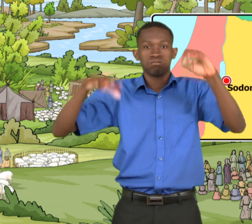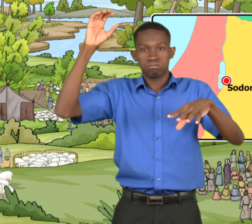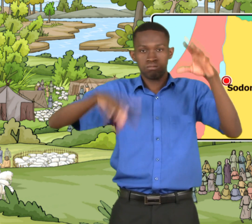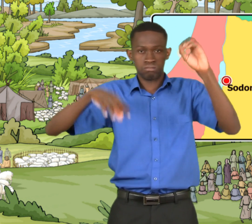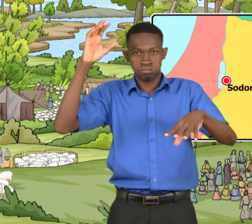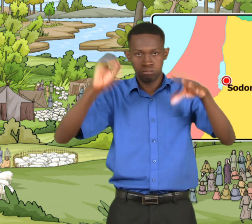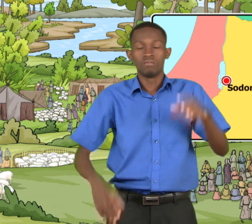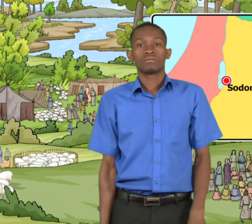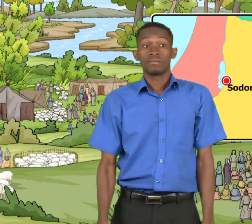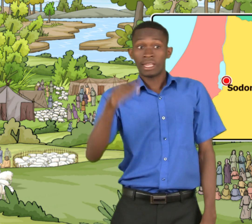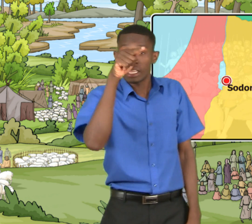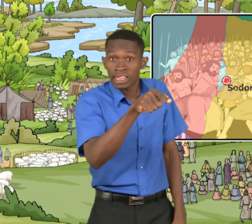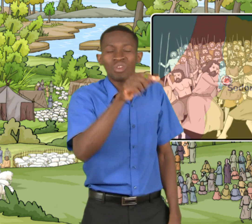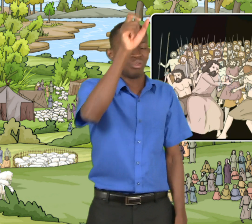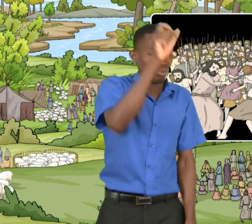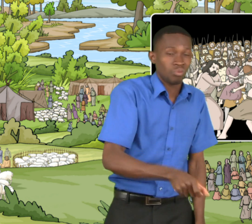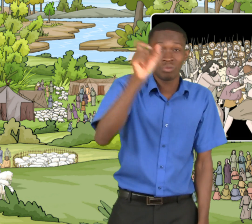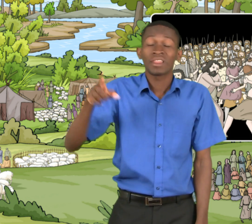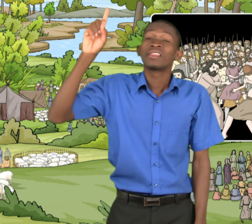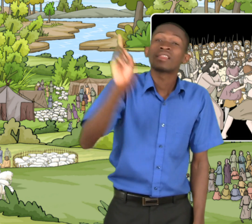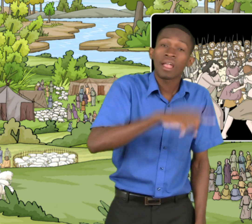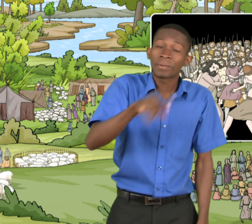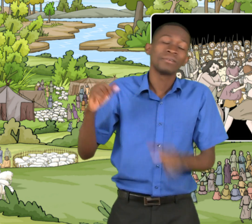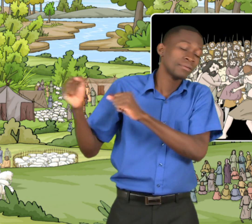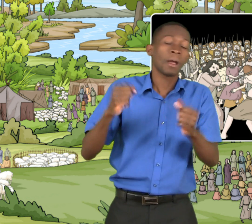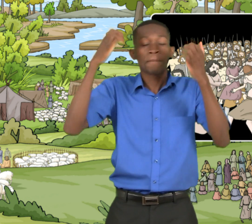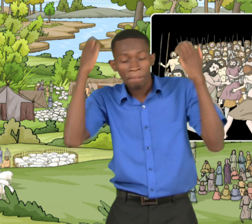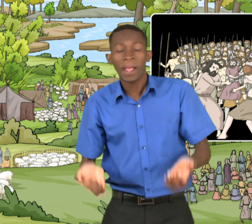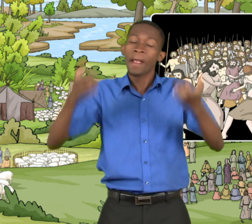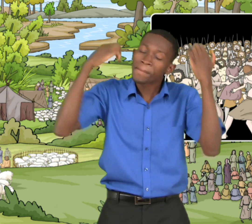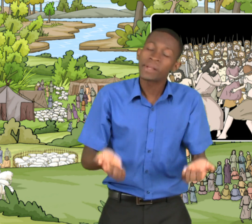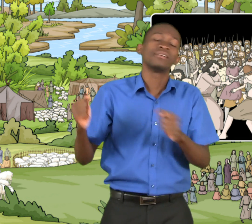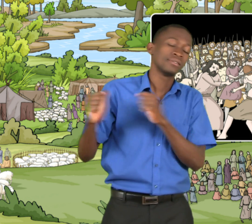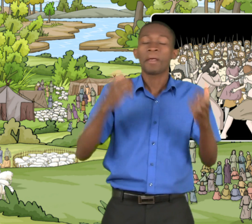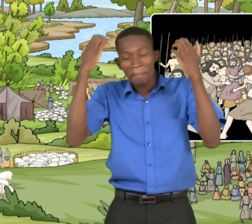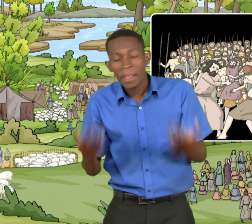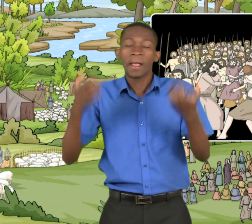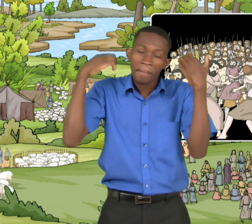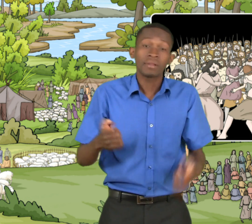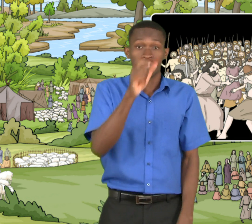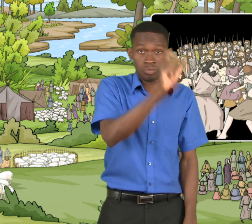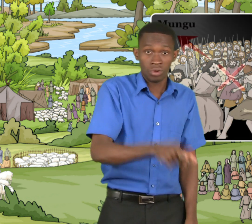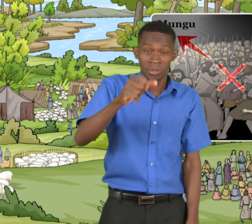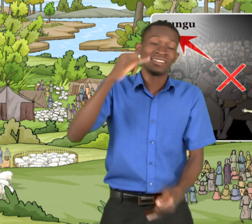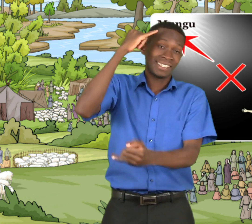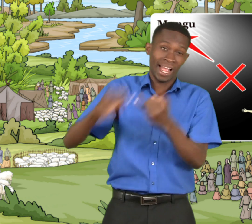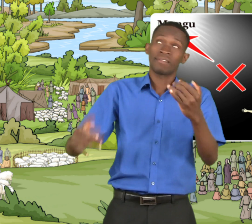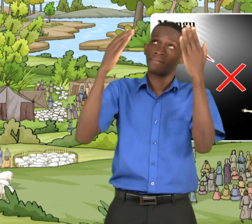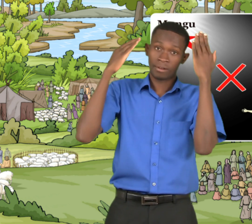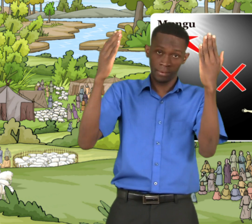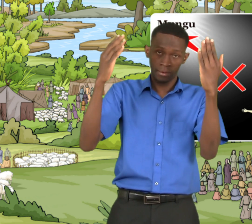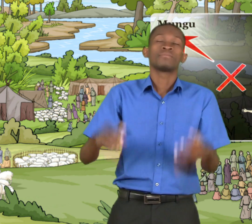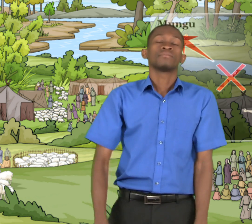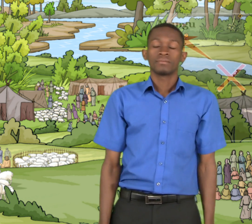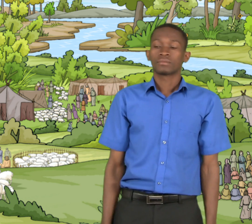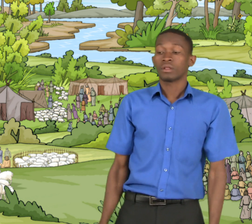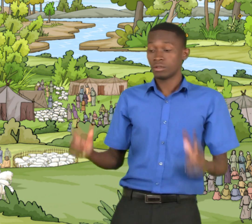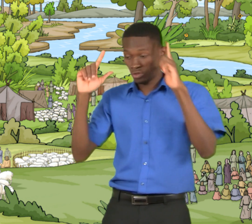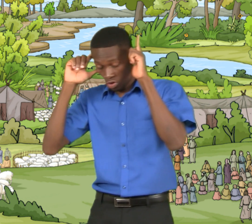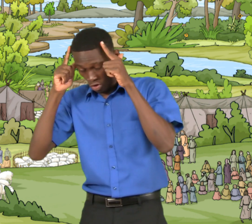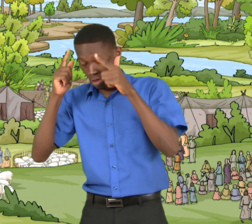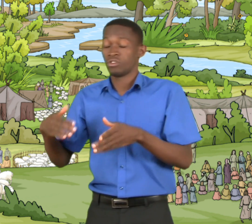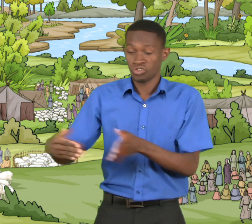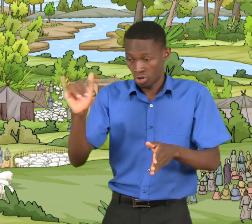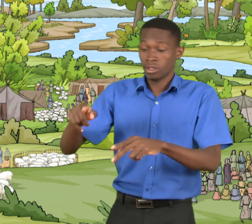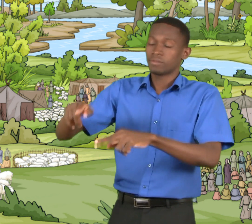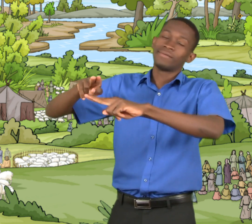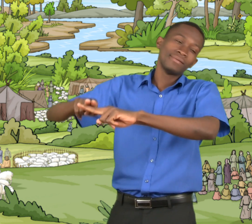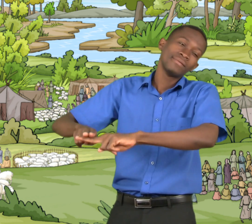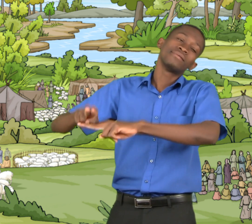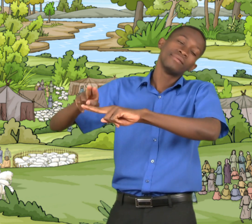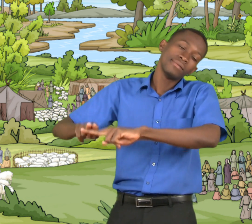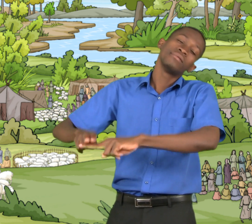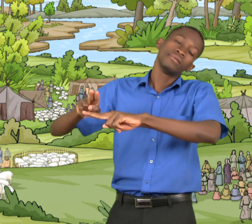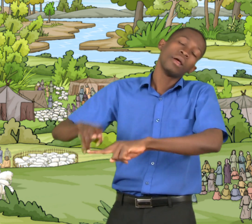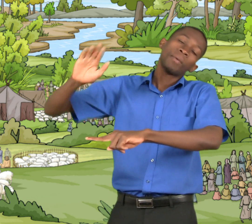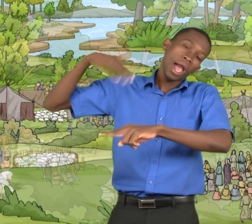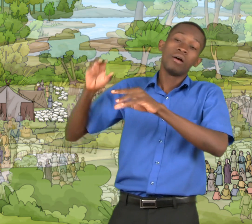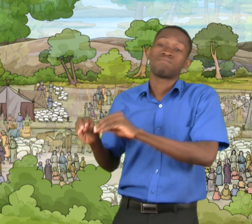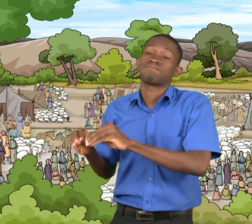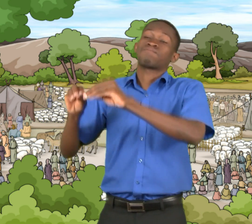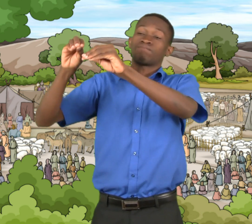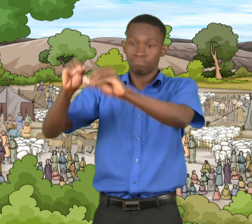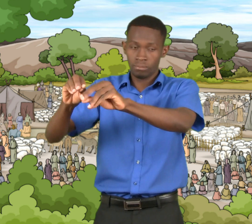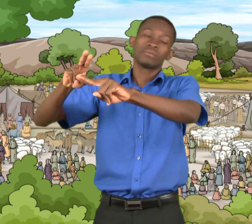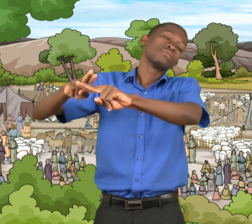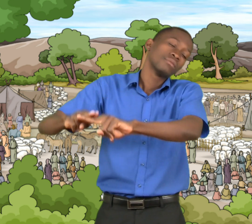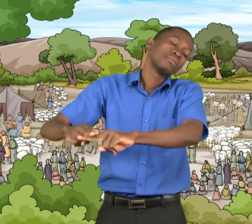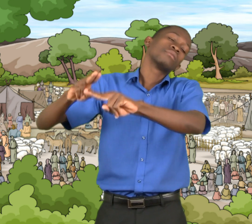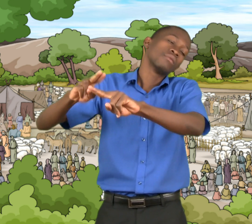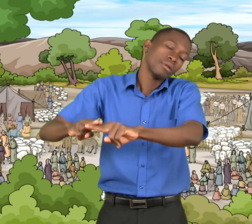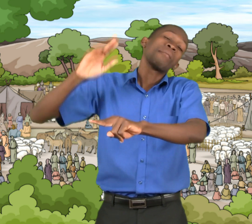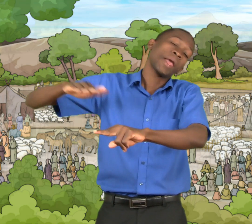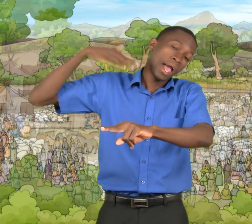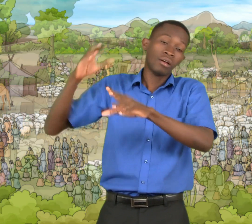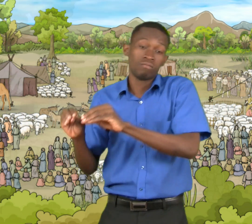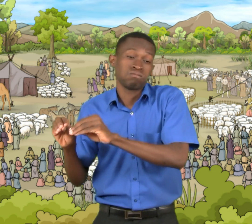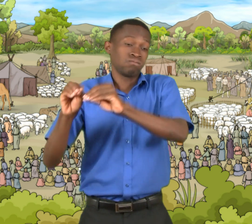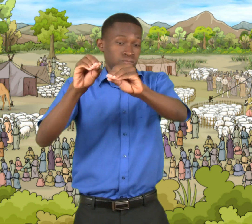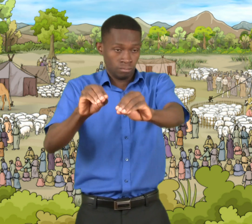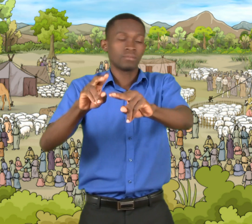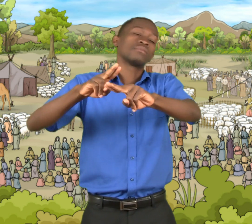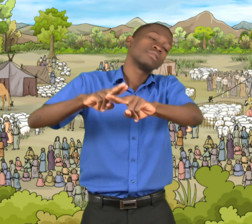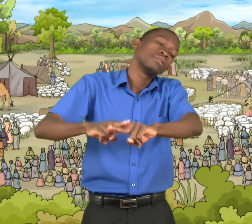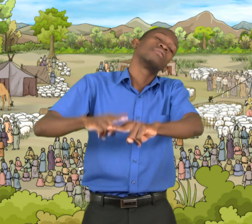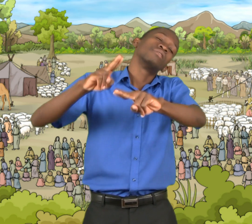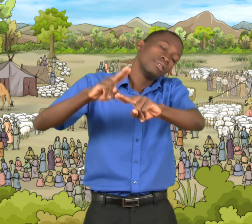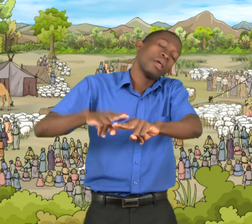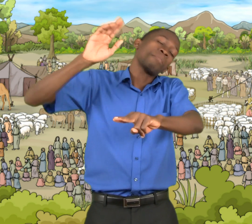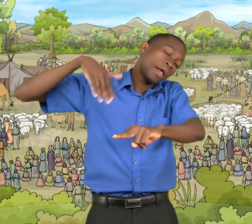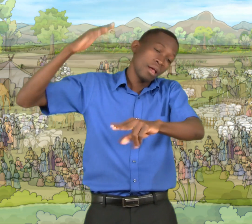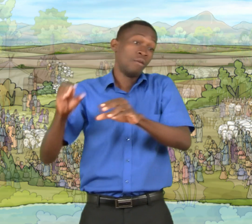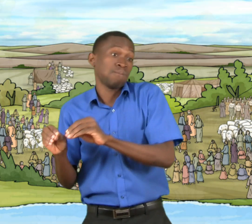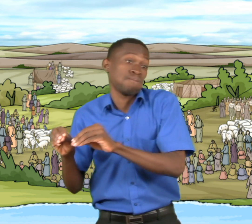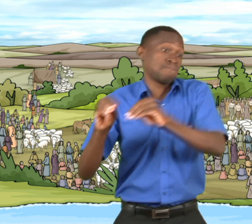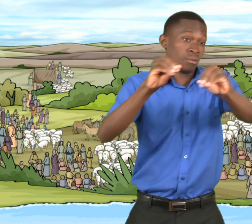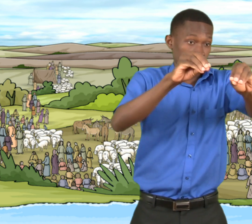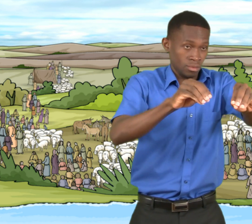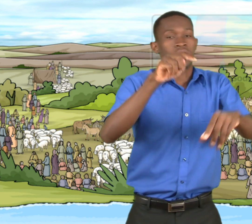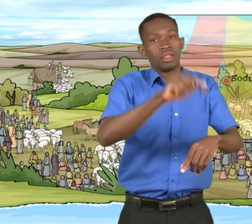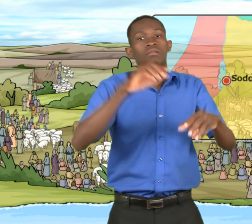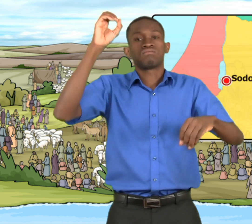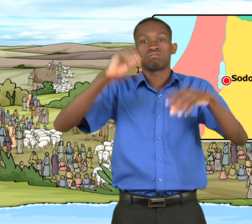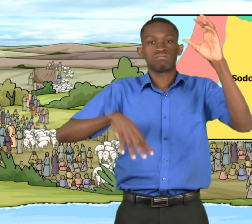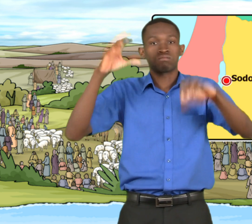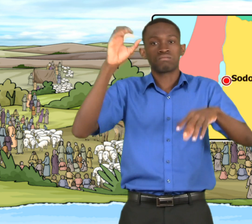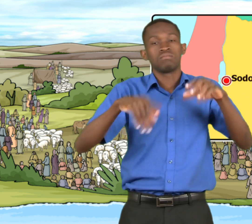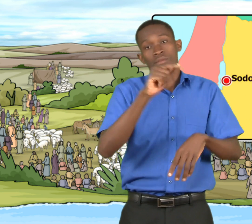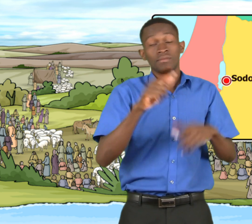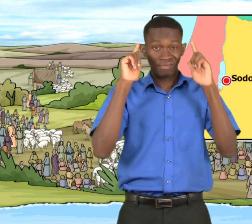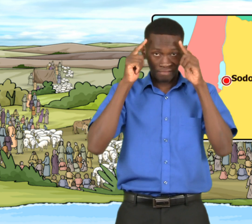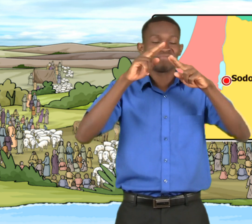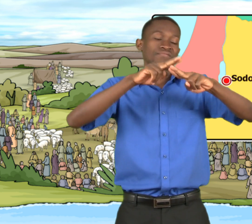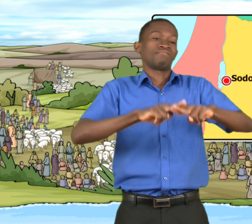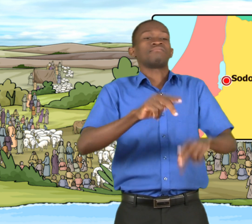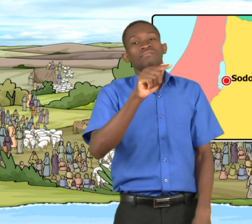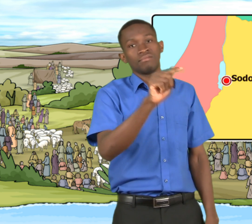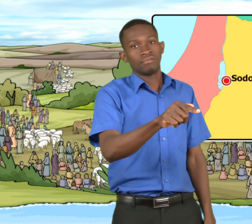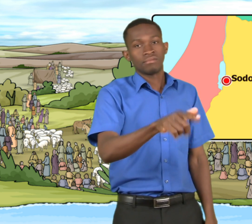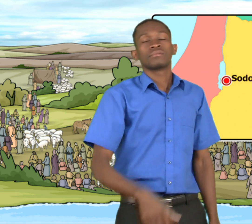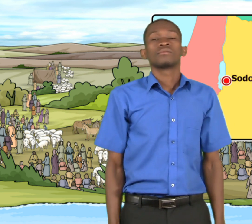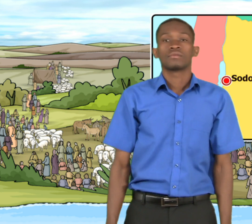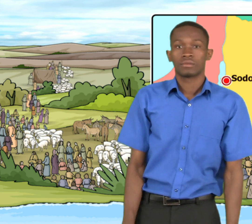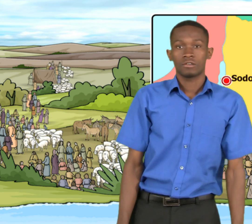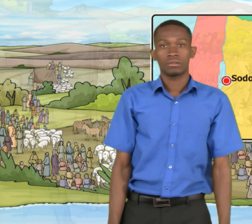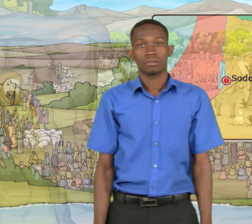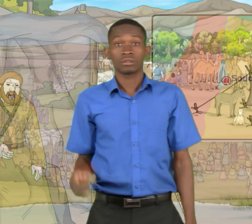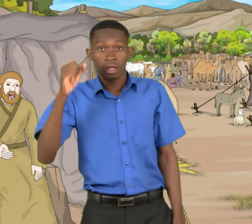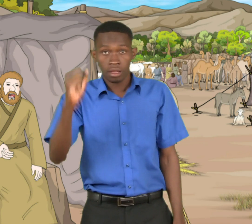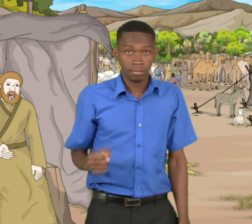But the men of Sodom were wicked, sinning greatly against the LORD.